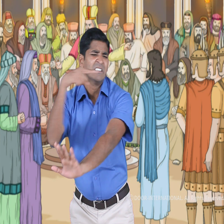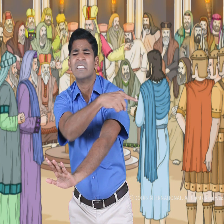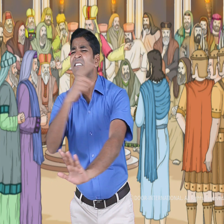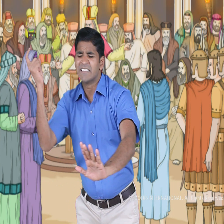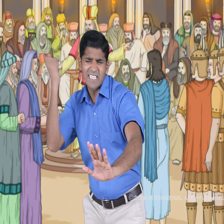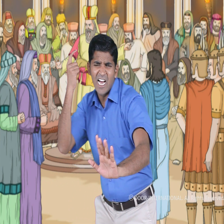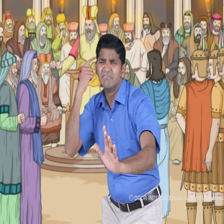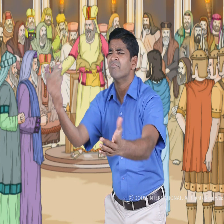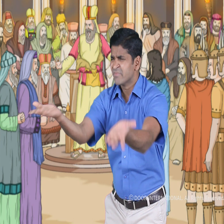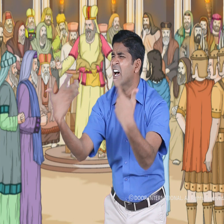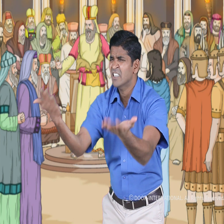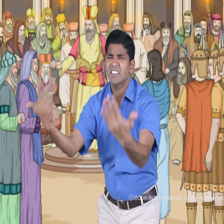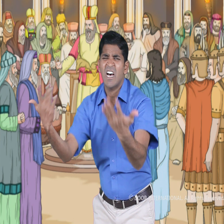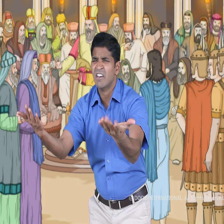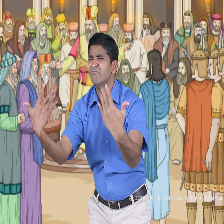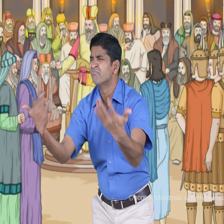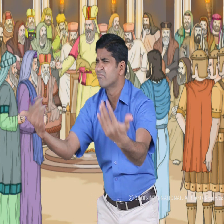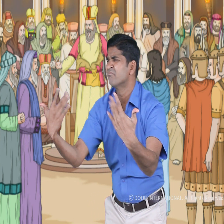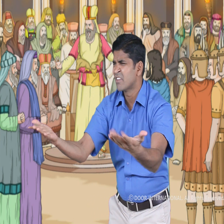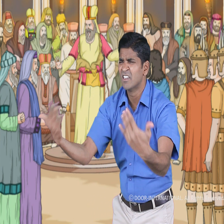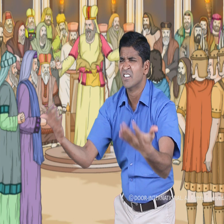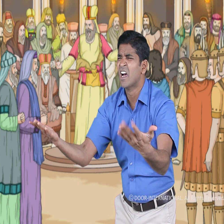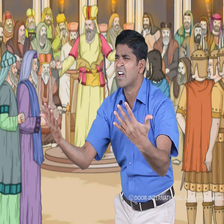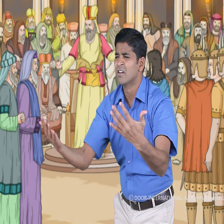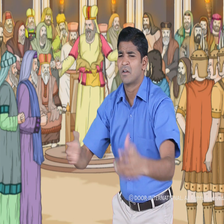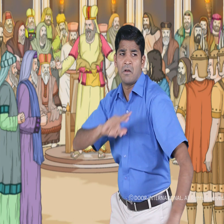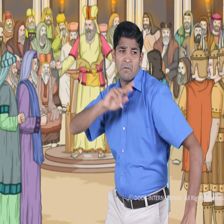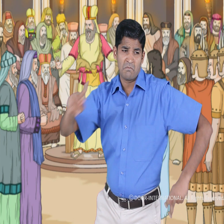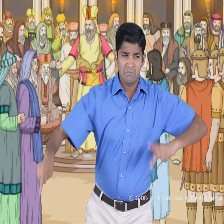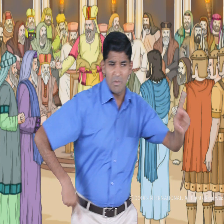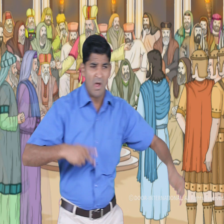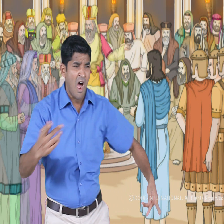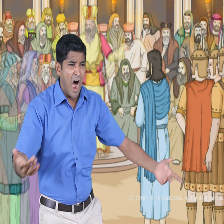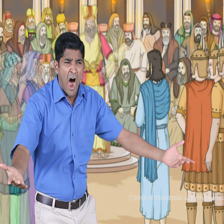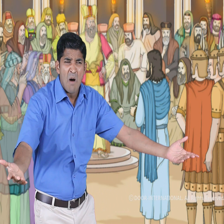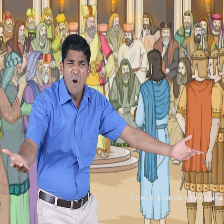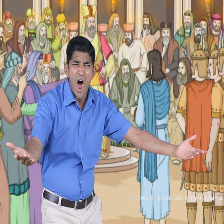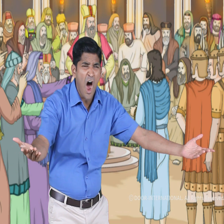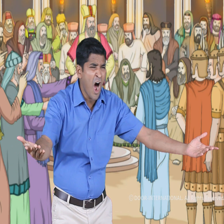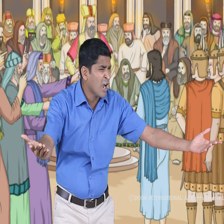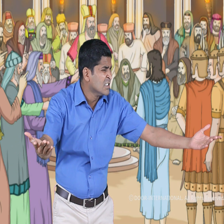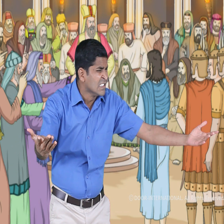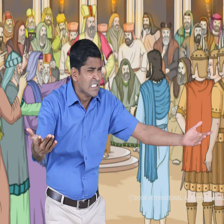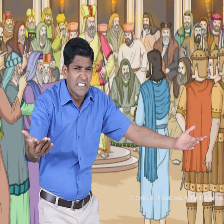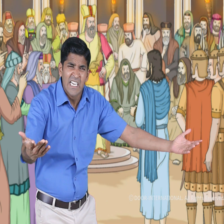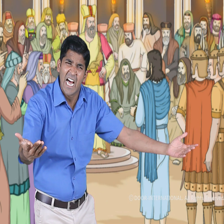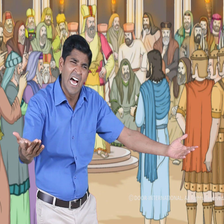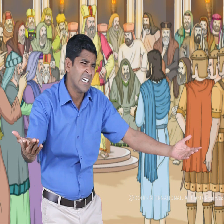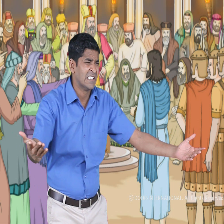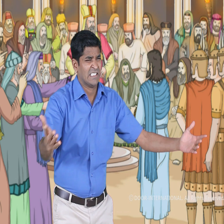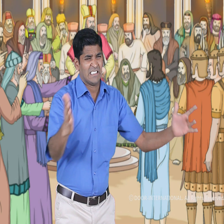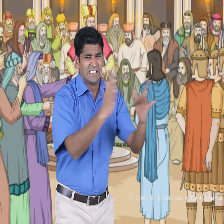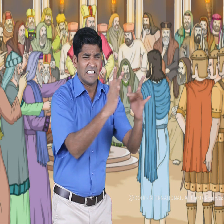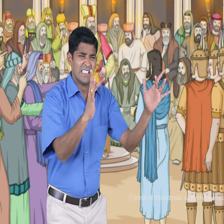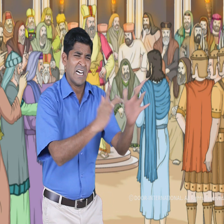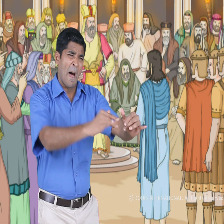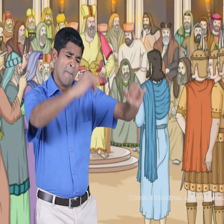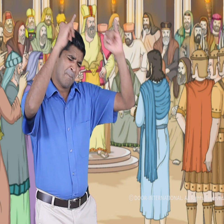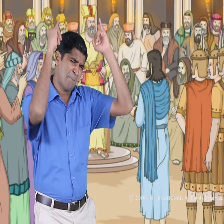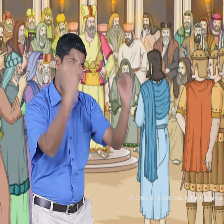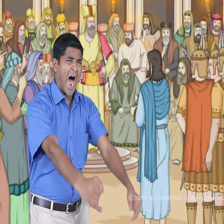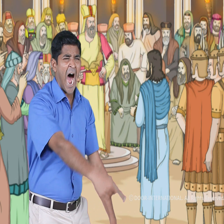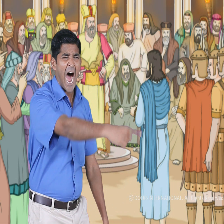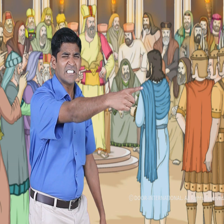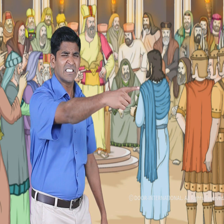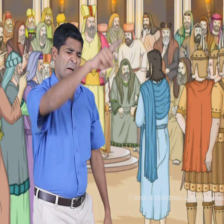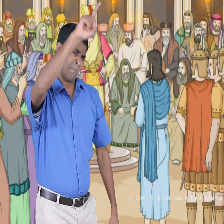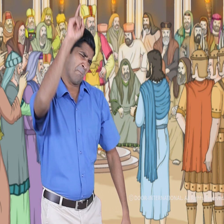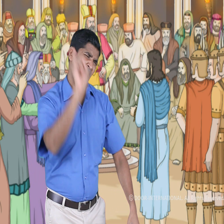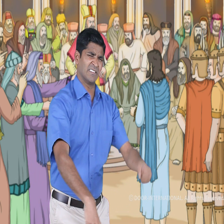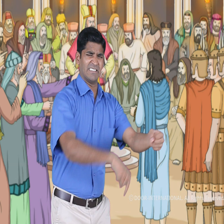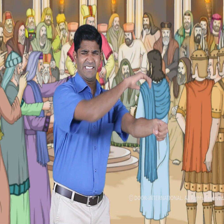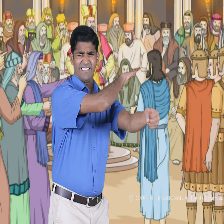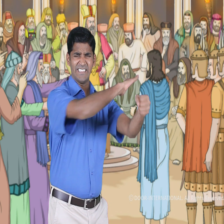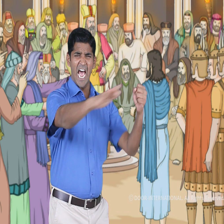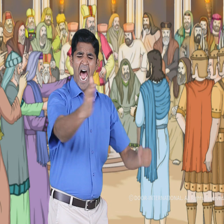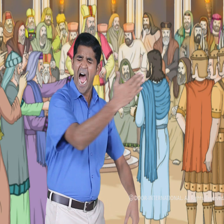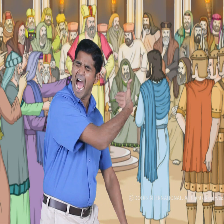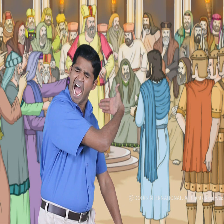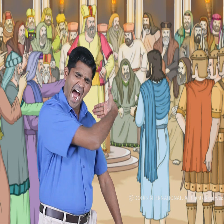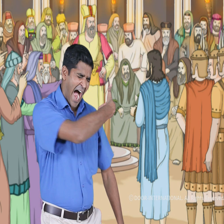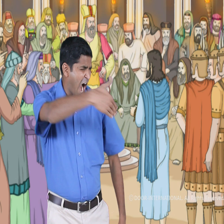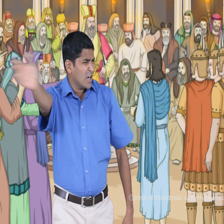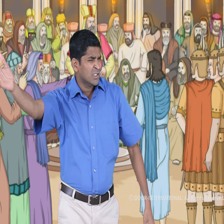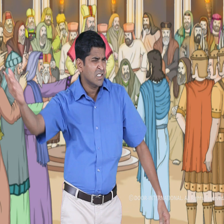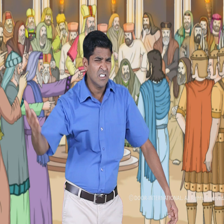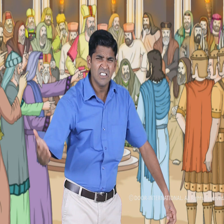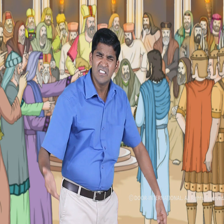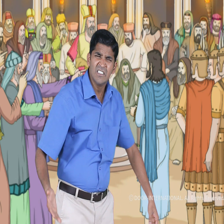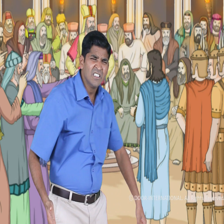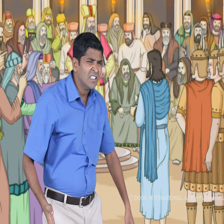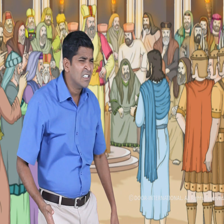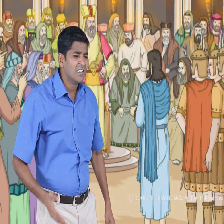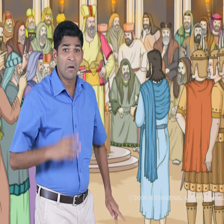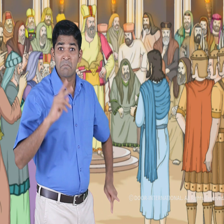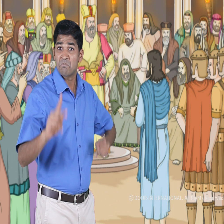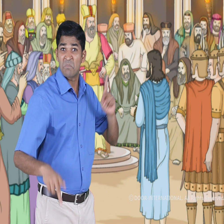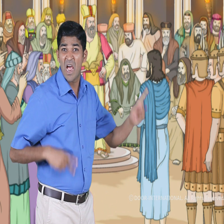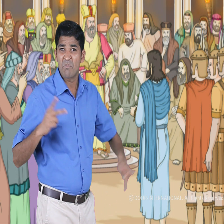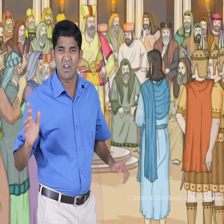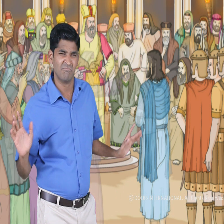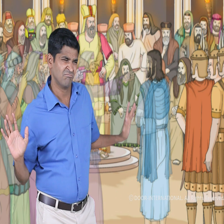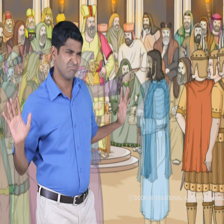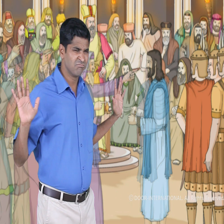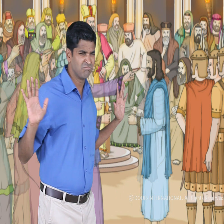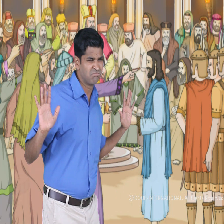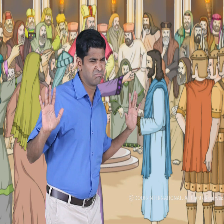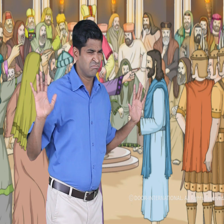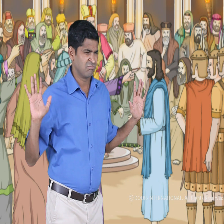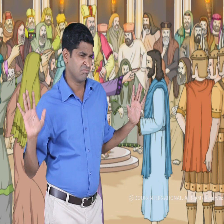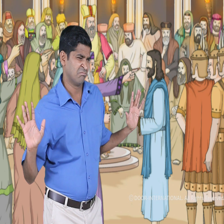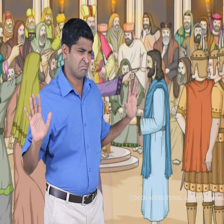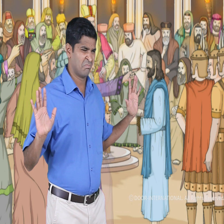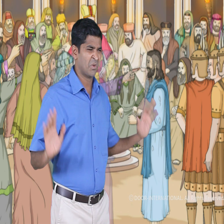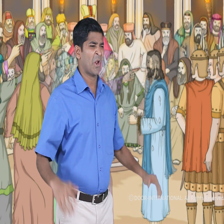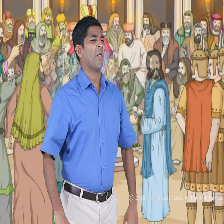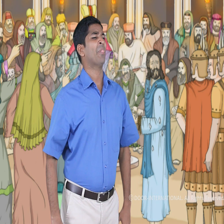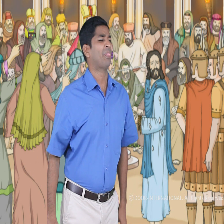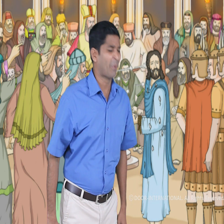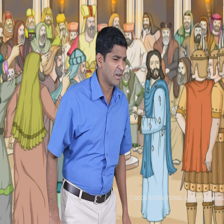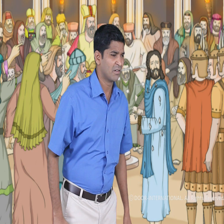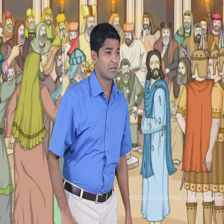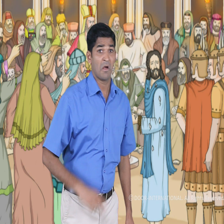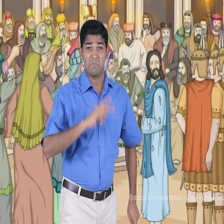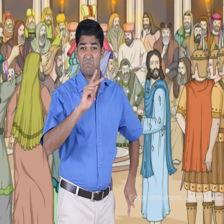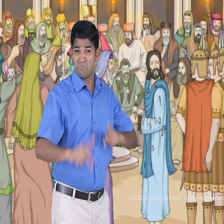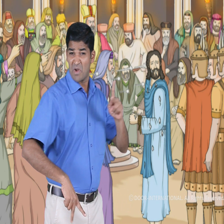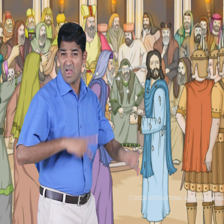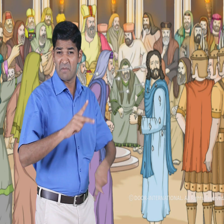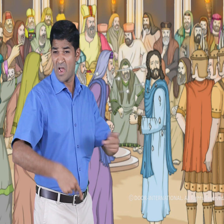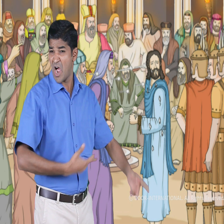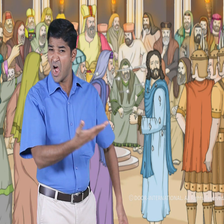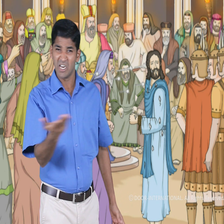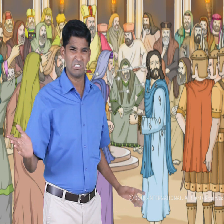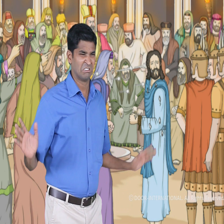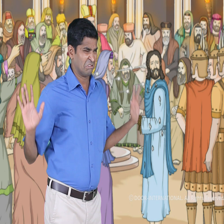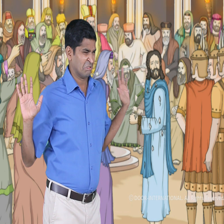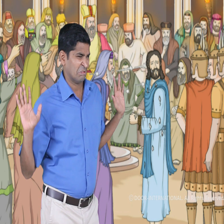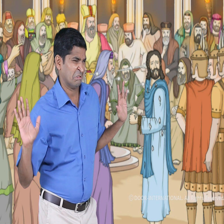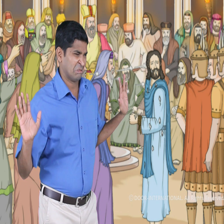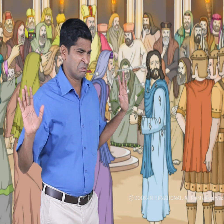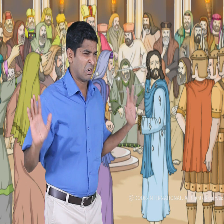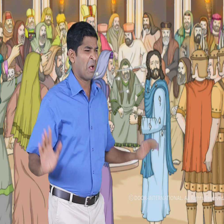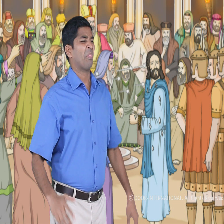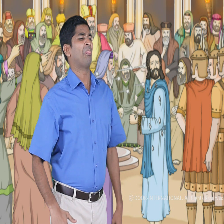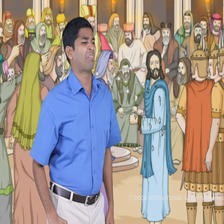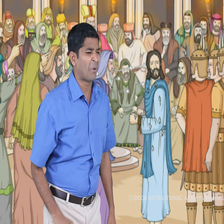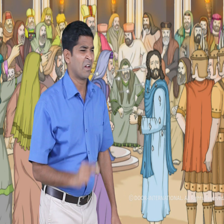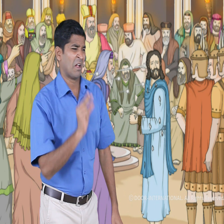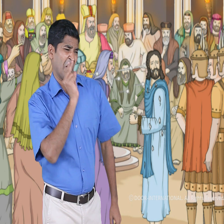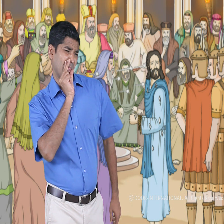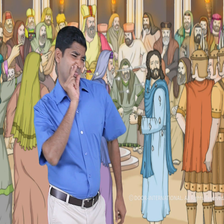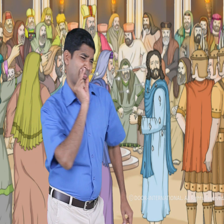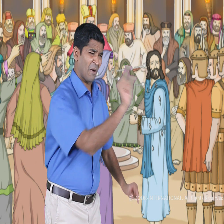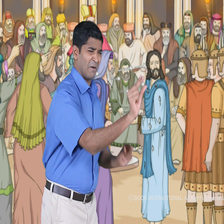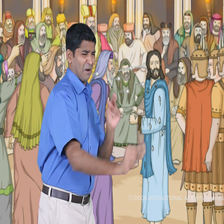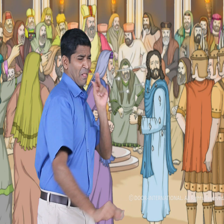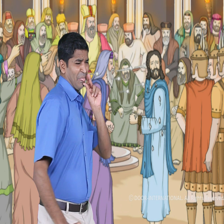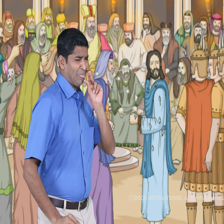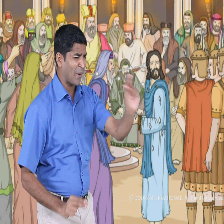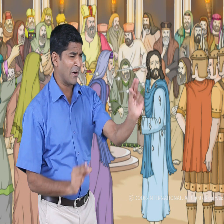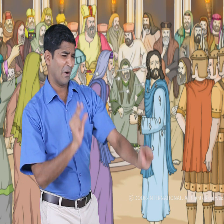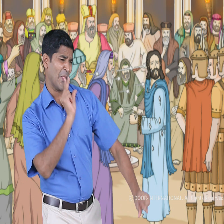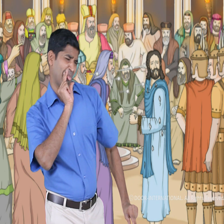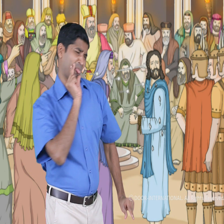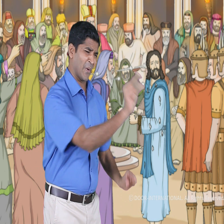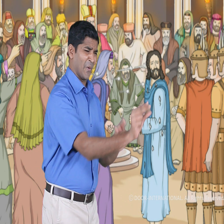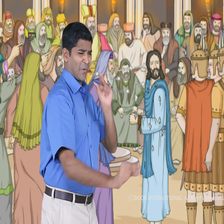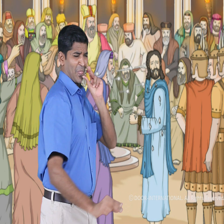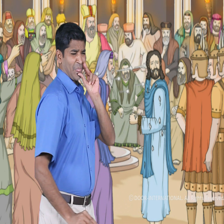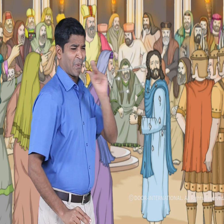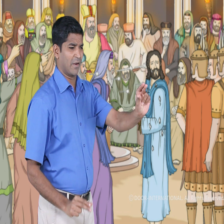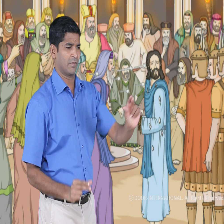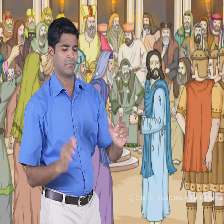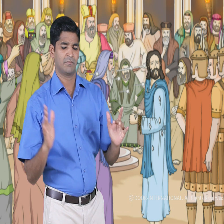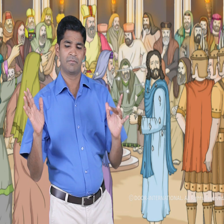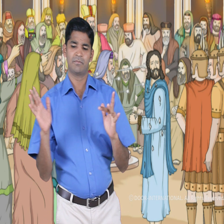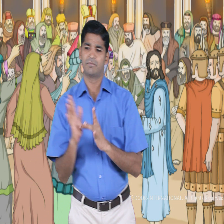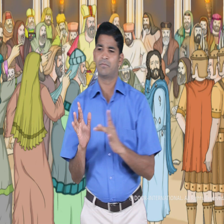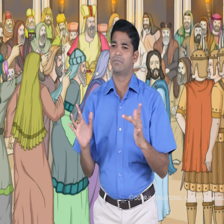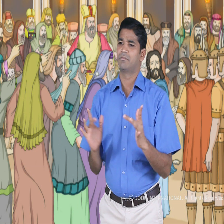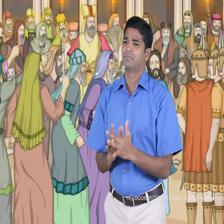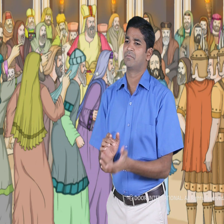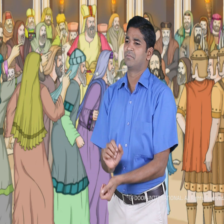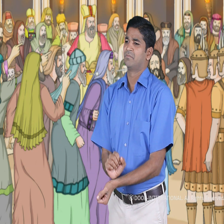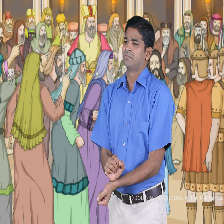Why do we need any more witnesses? Look, now you have heard the blasphemy.